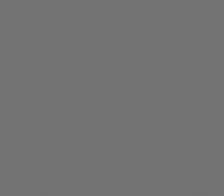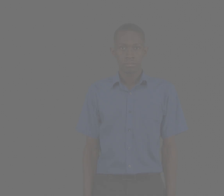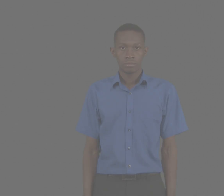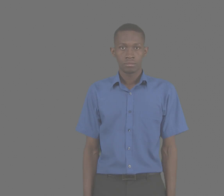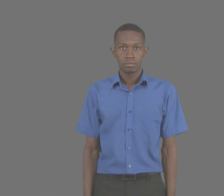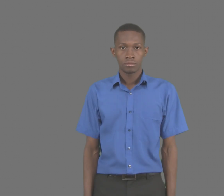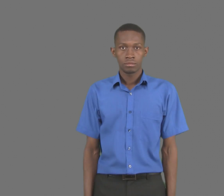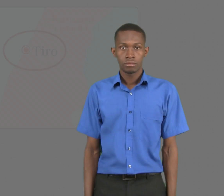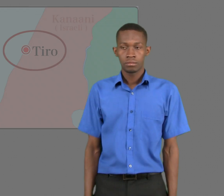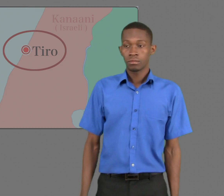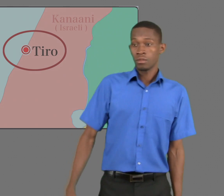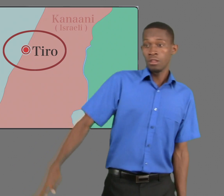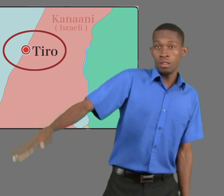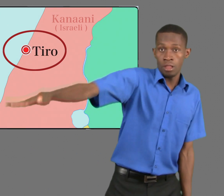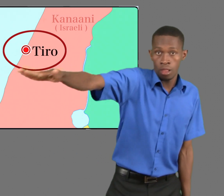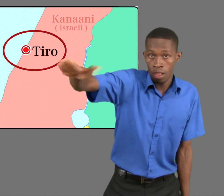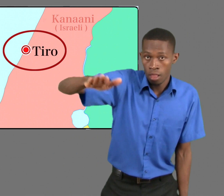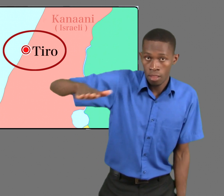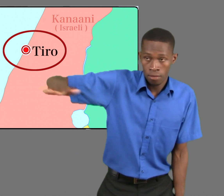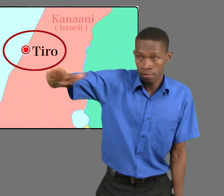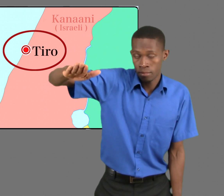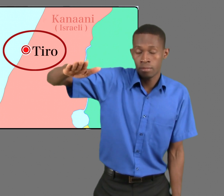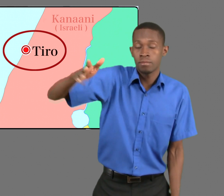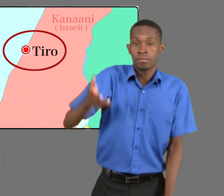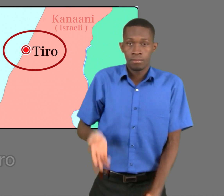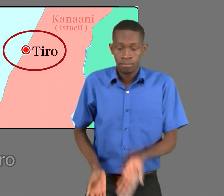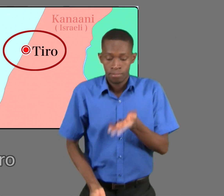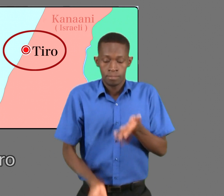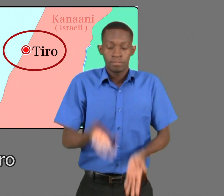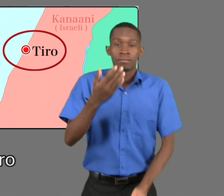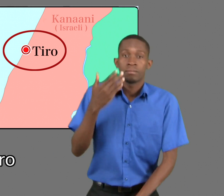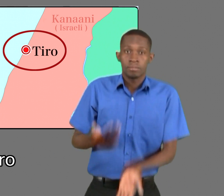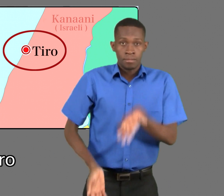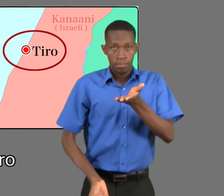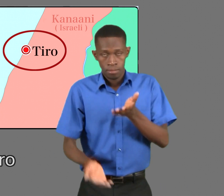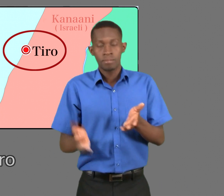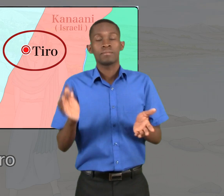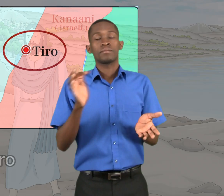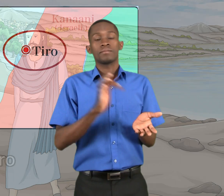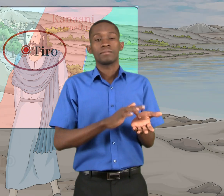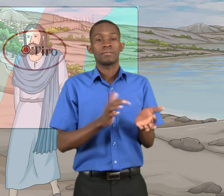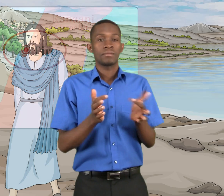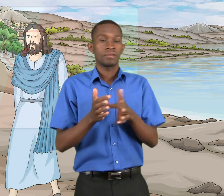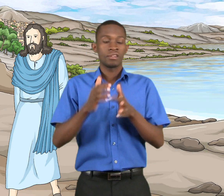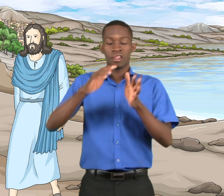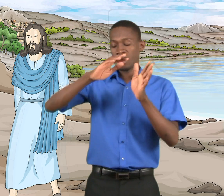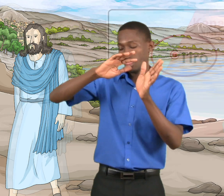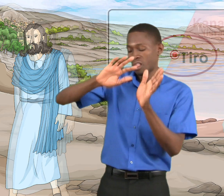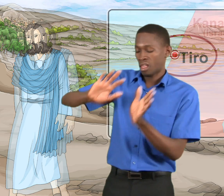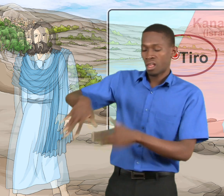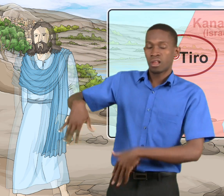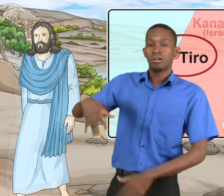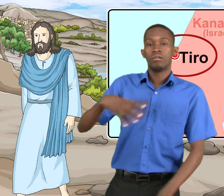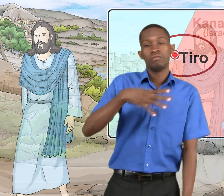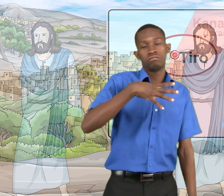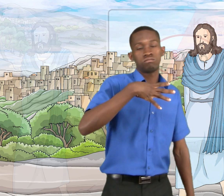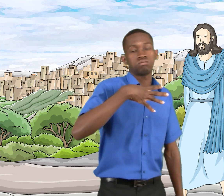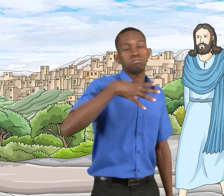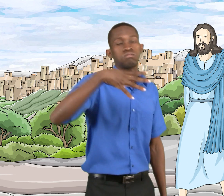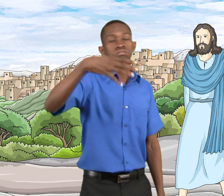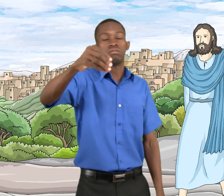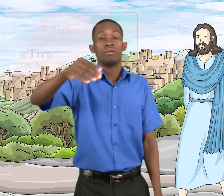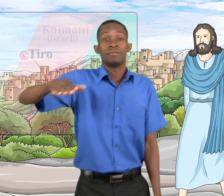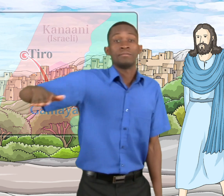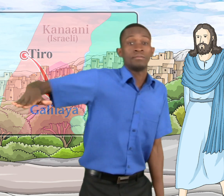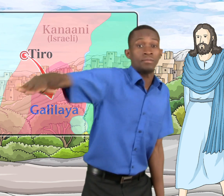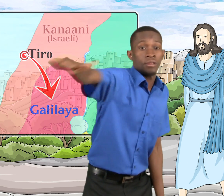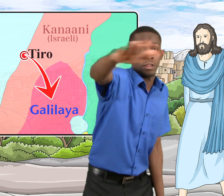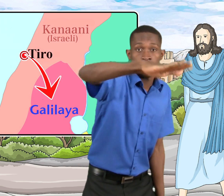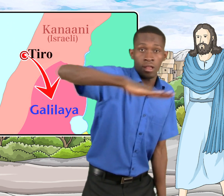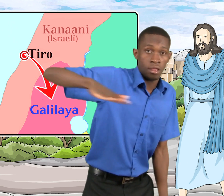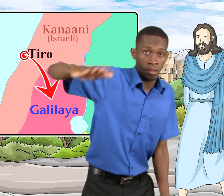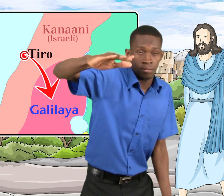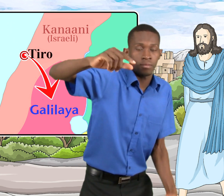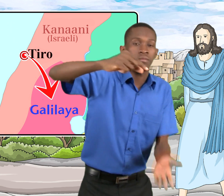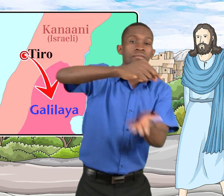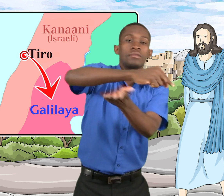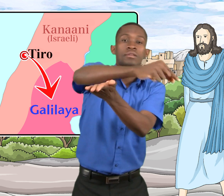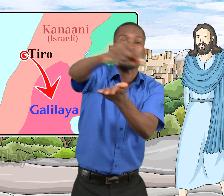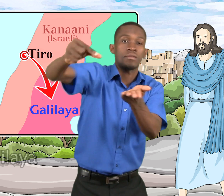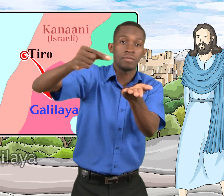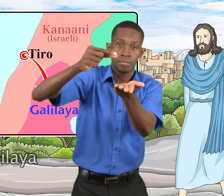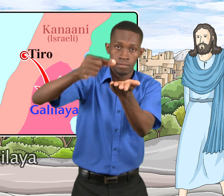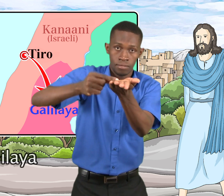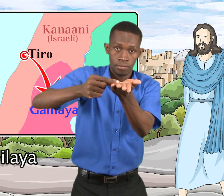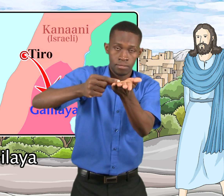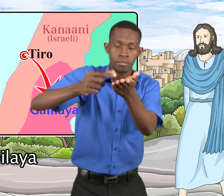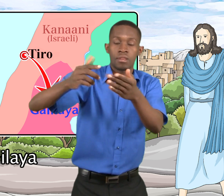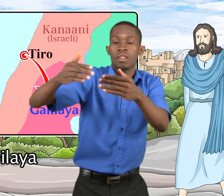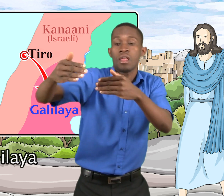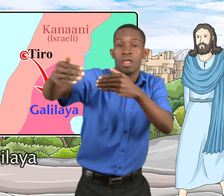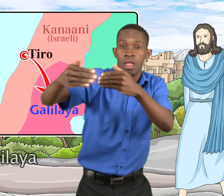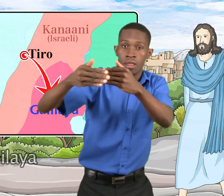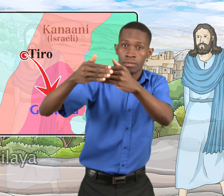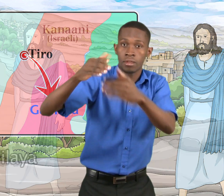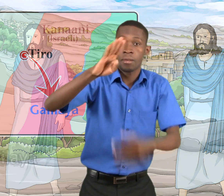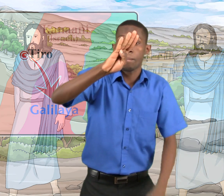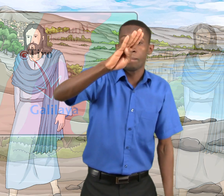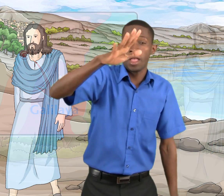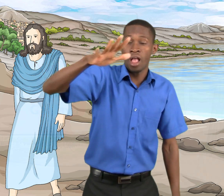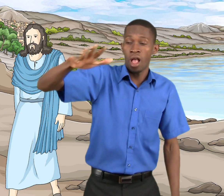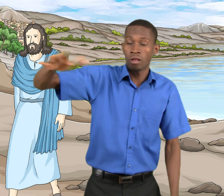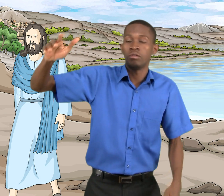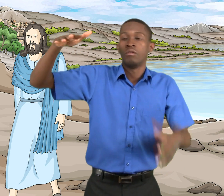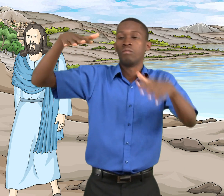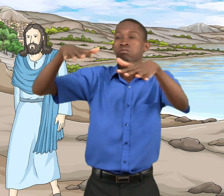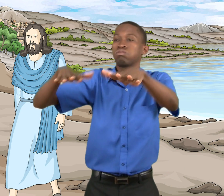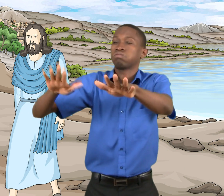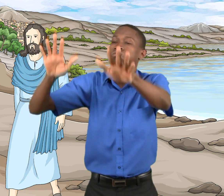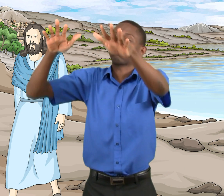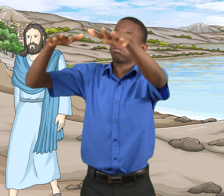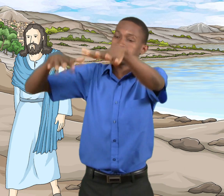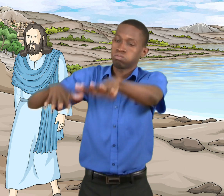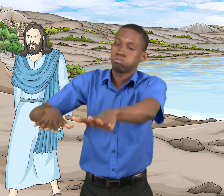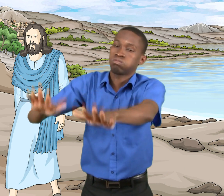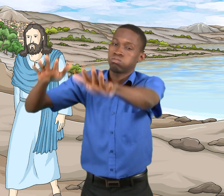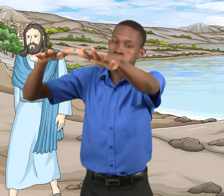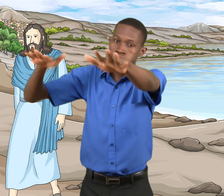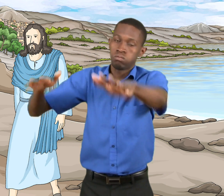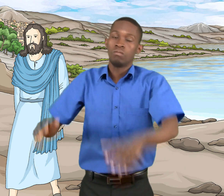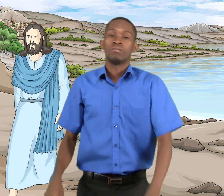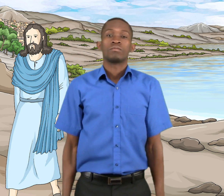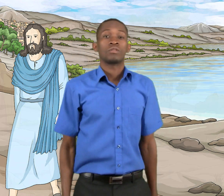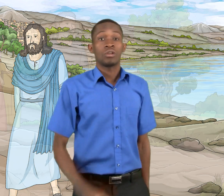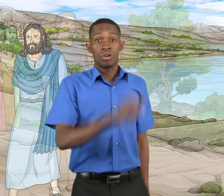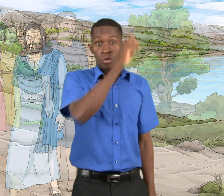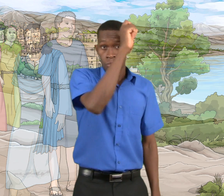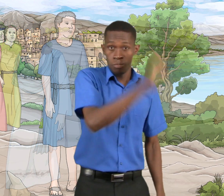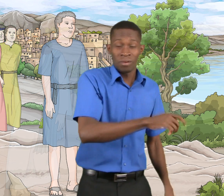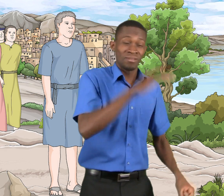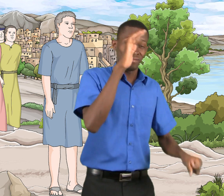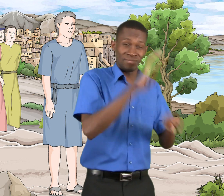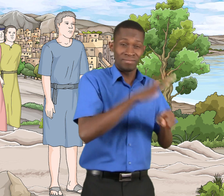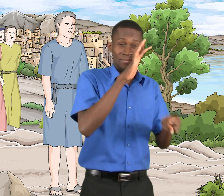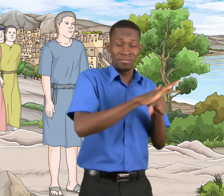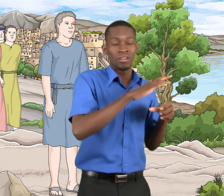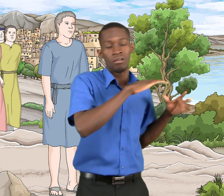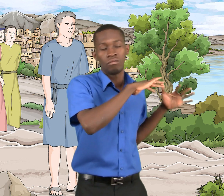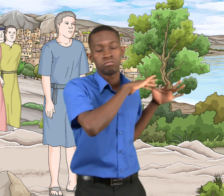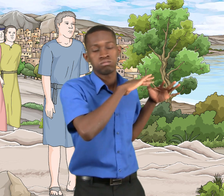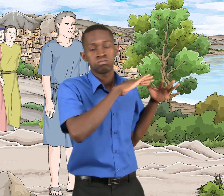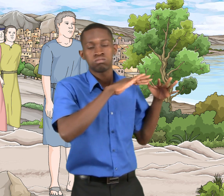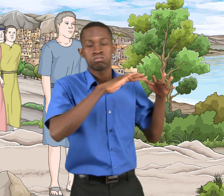Then Jesus left the region of Tyre and went through Sidon to the Sea of Galilee and into the region of the Decapolis.